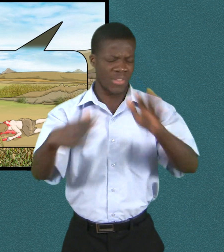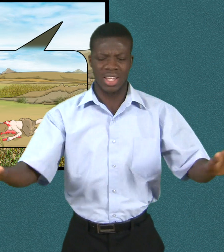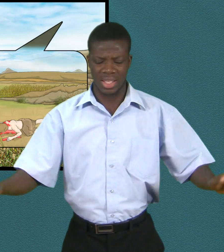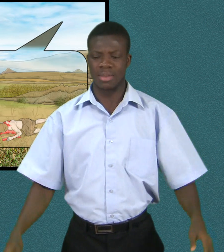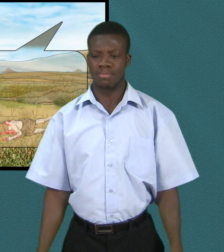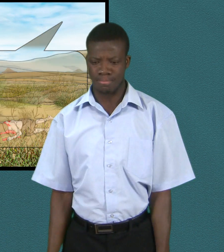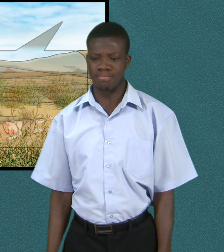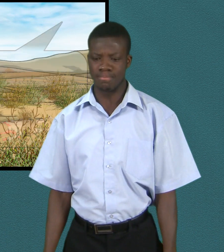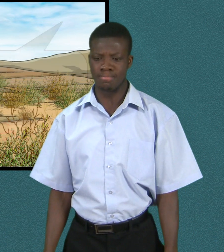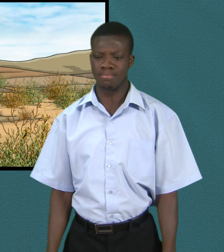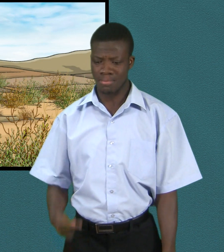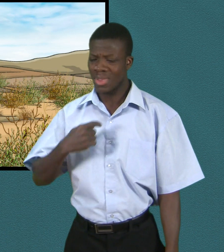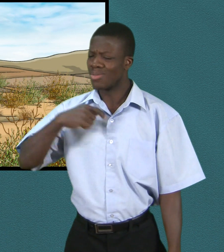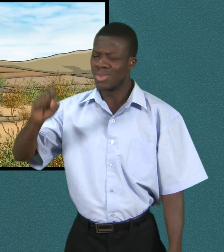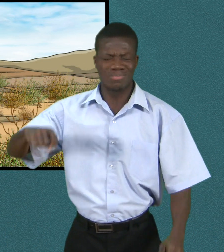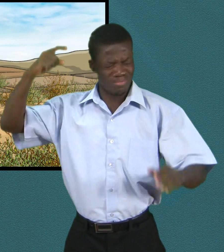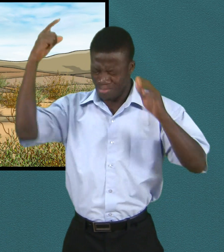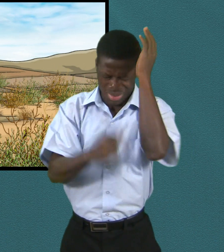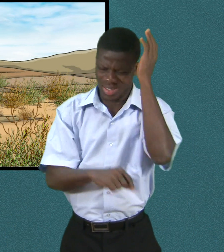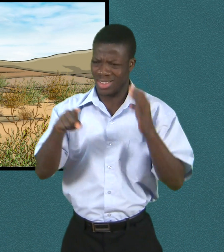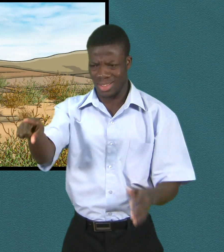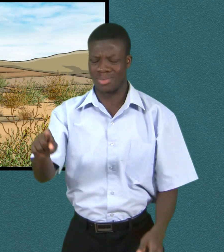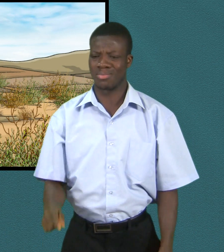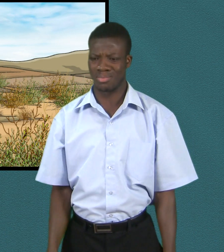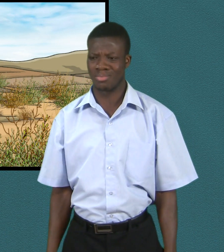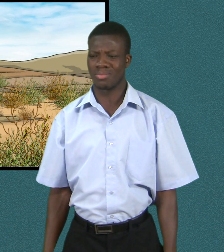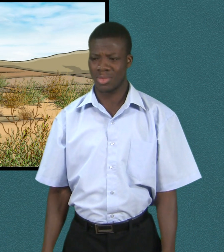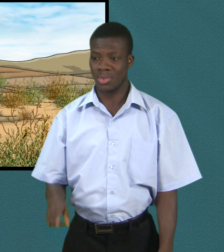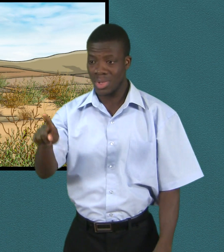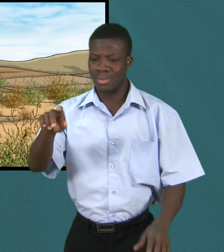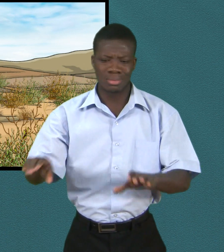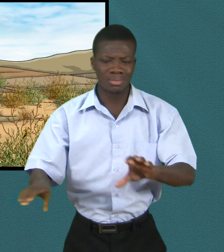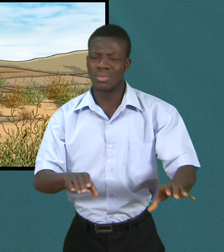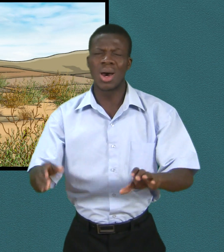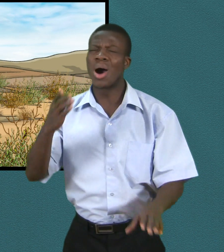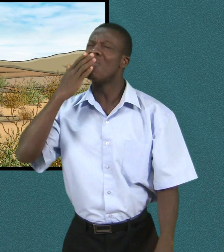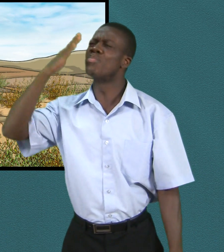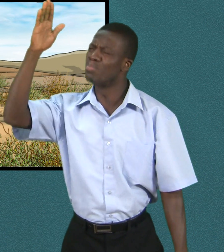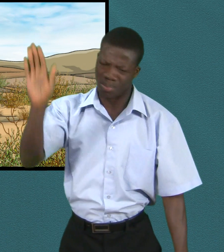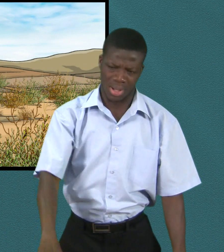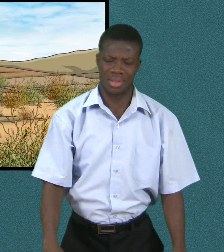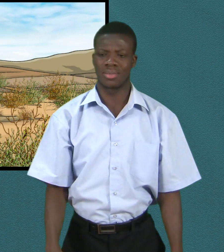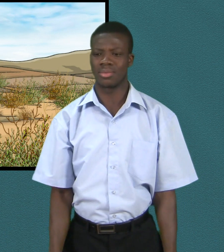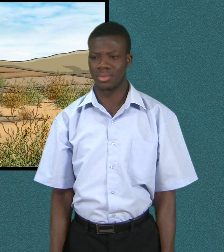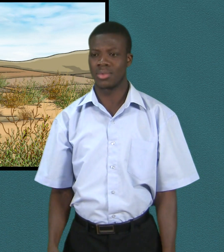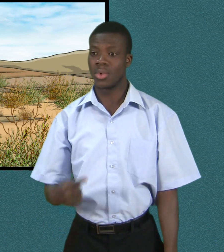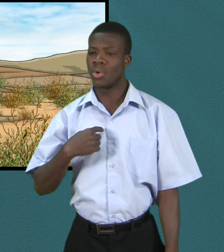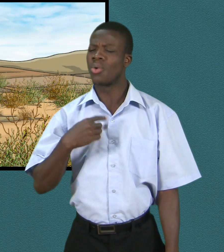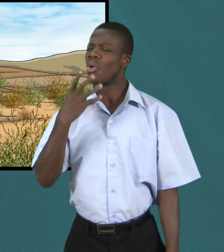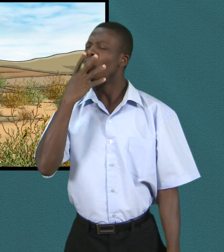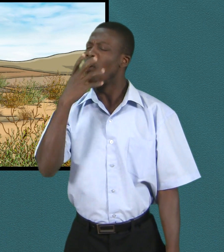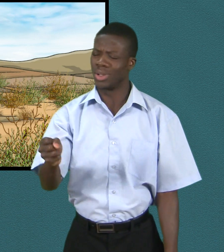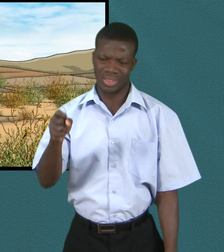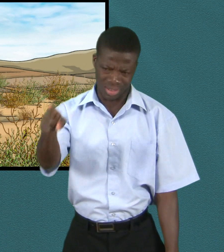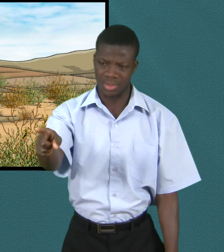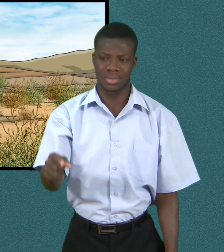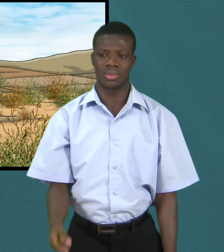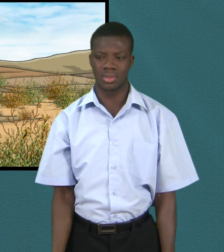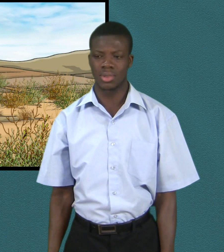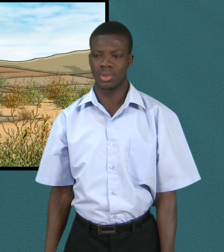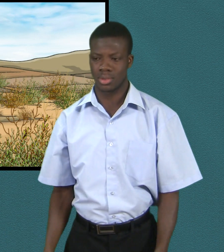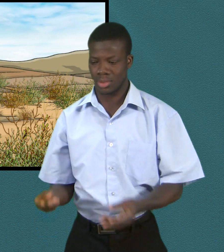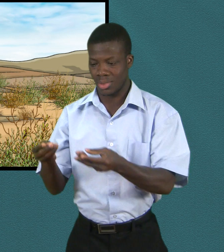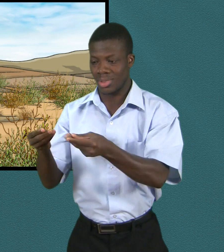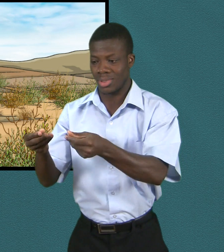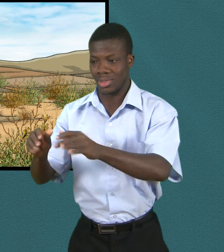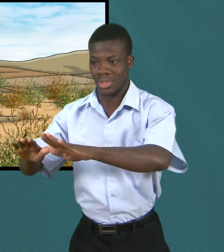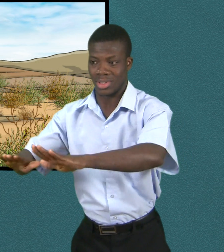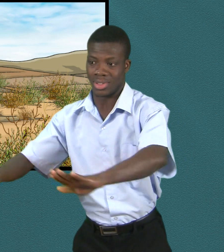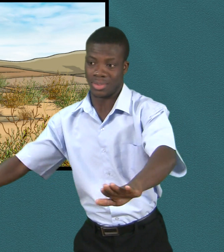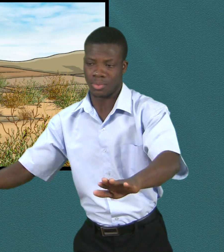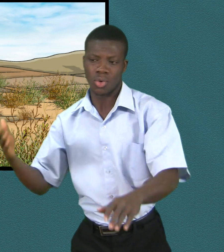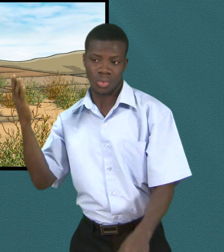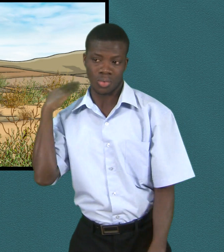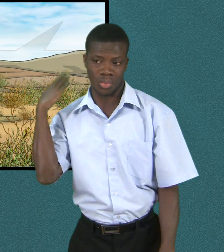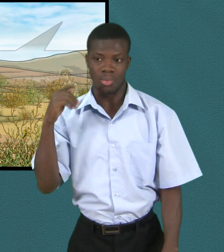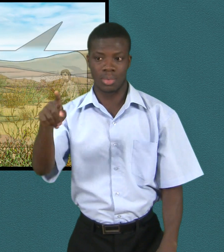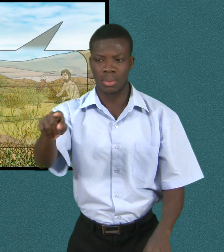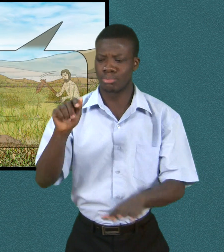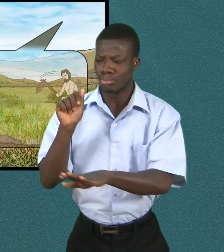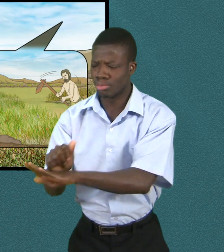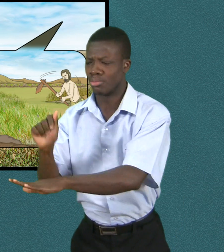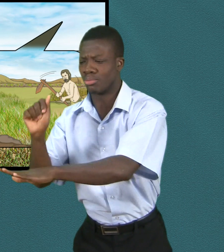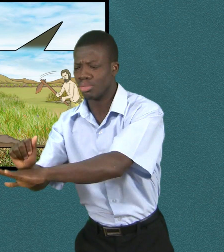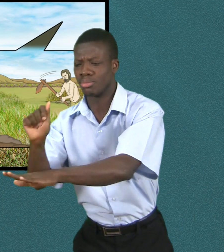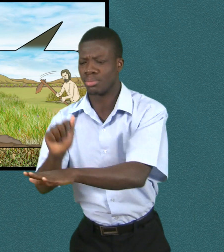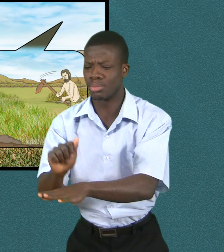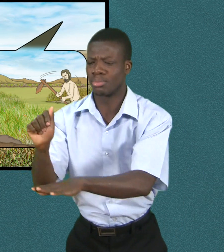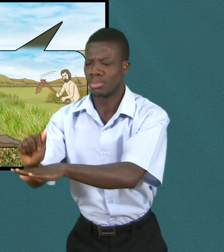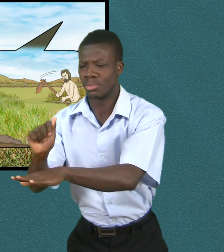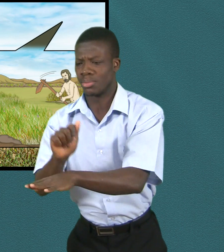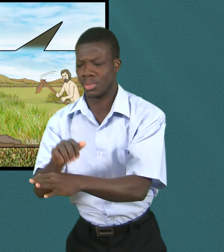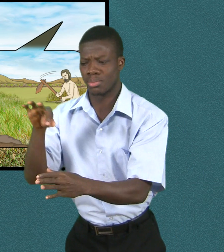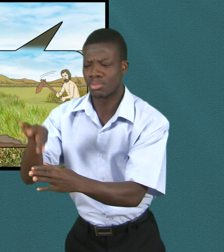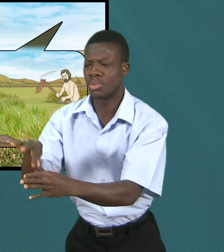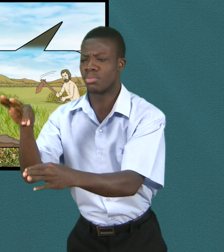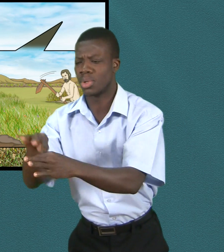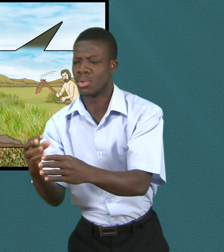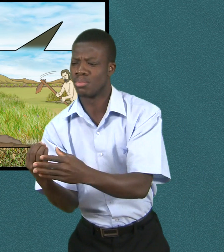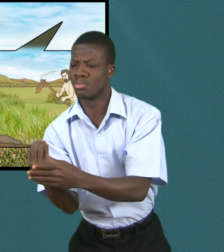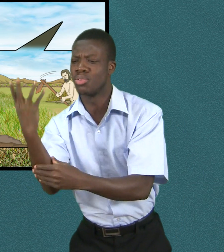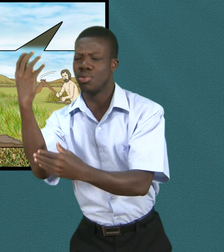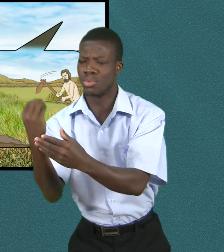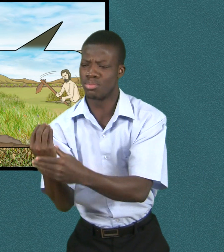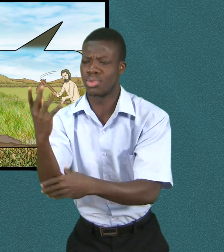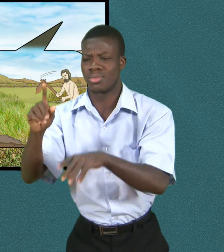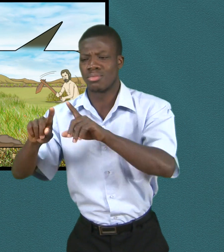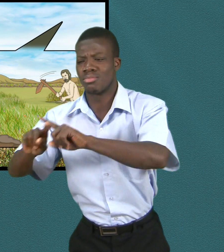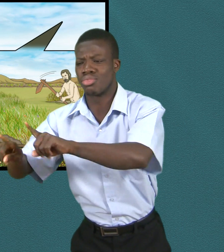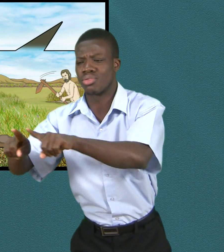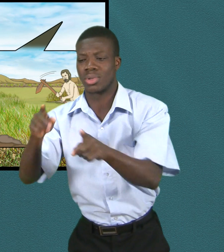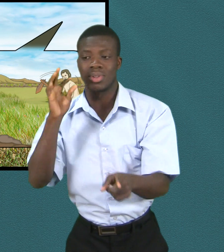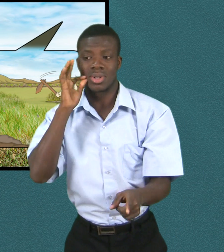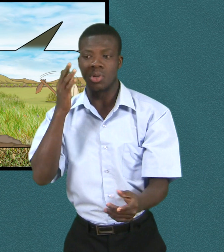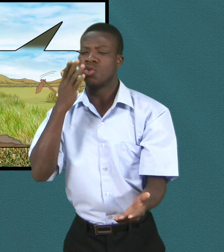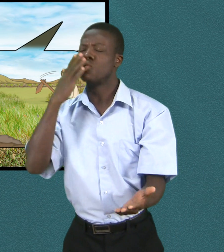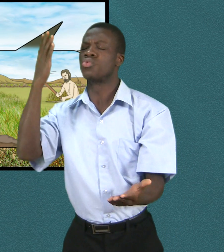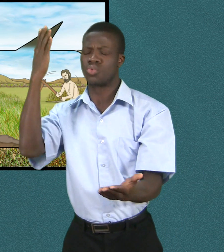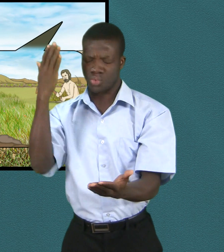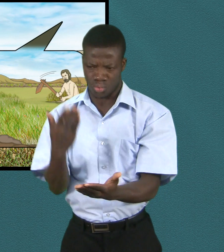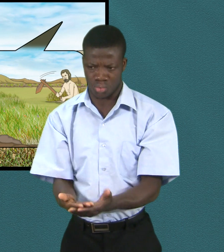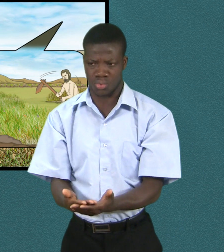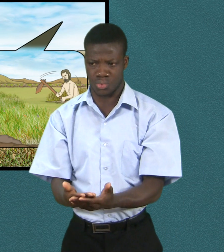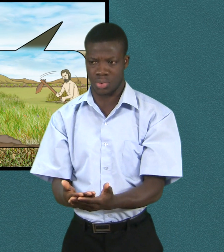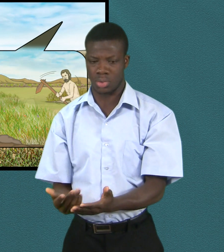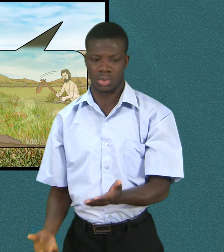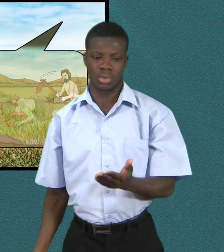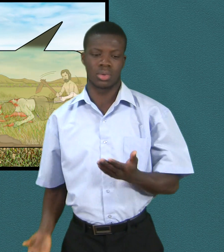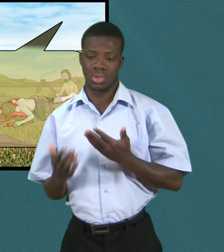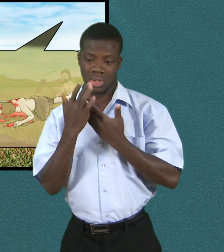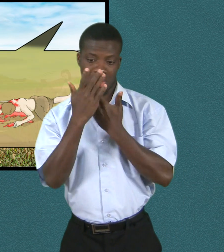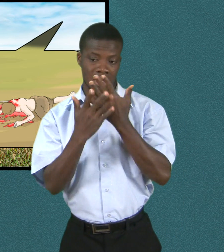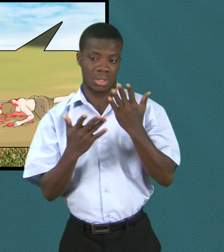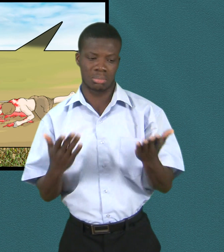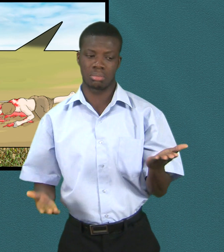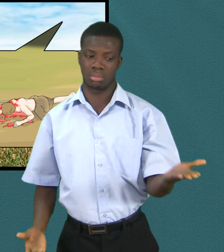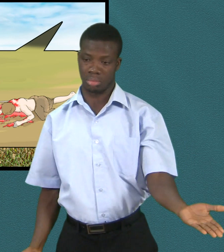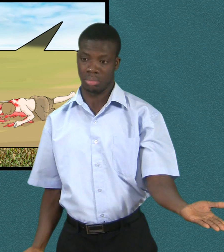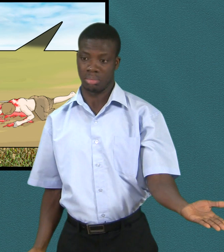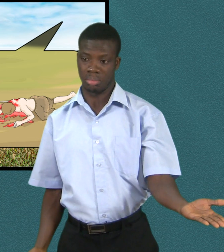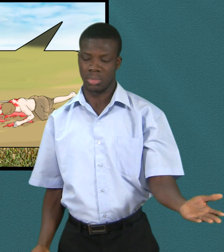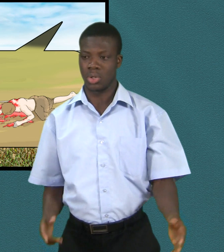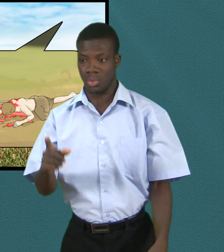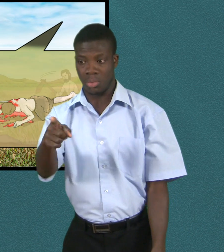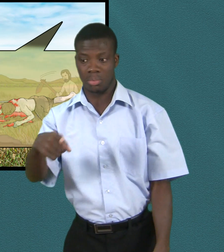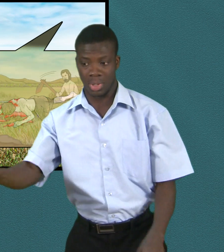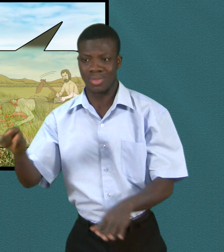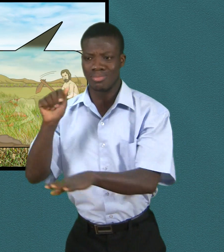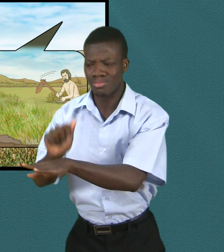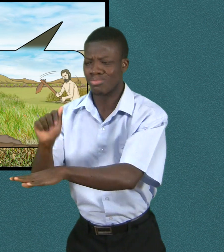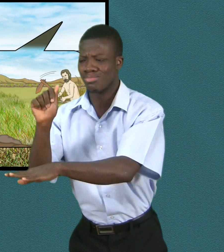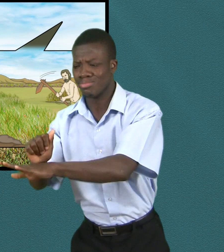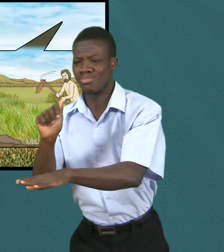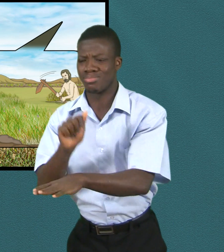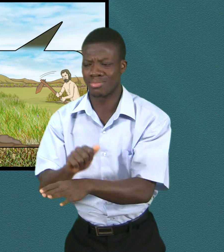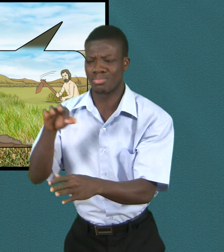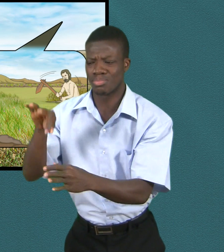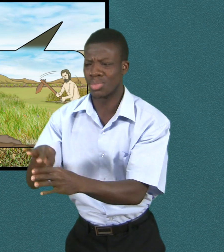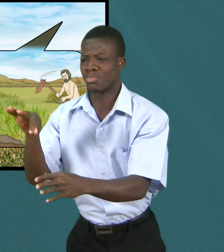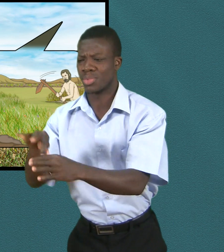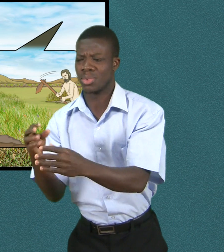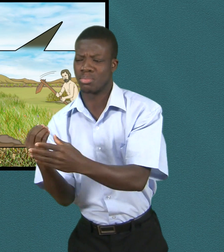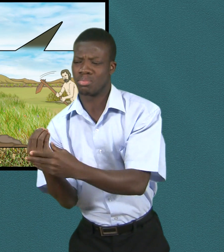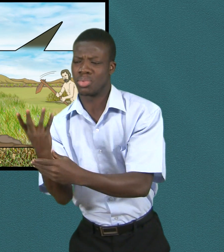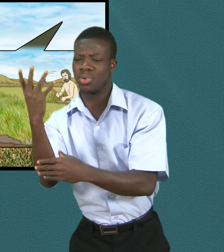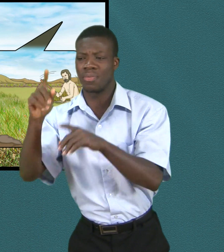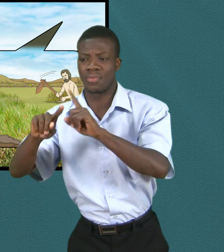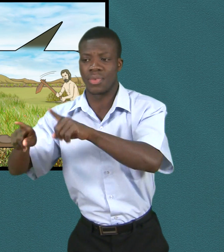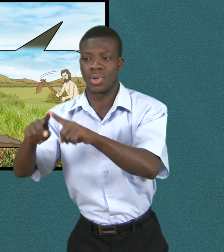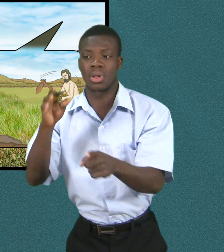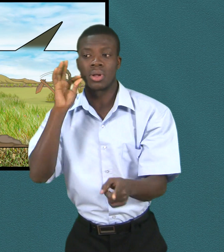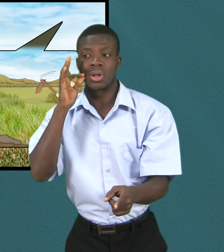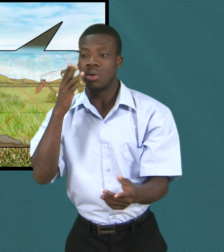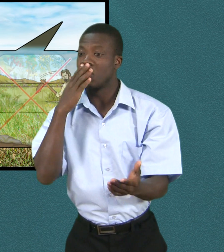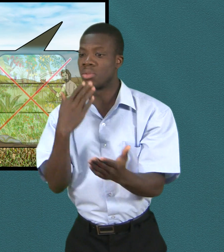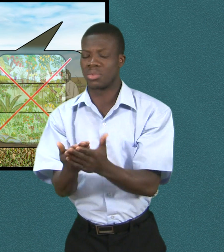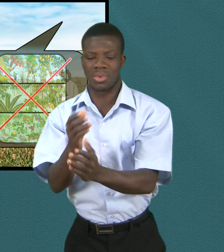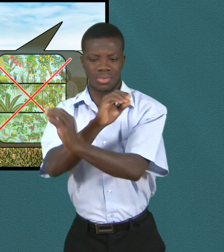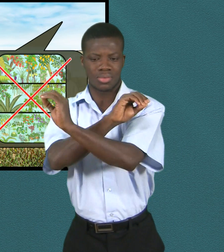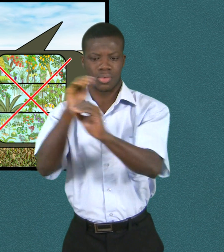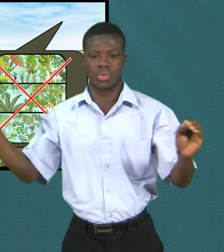Now you are cursed and banished from the ground, which has opened its mouth to receive your brother’s blood from your hand.